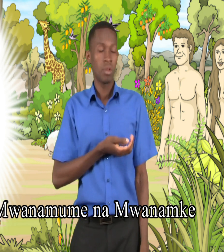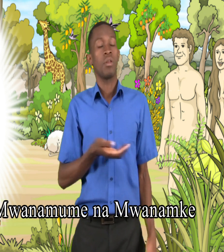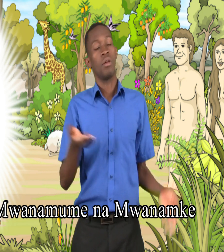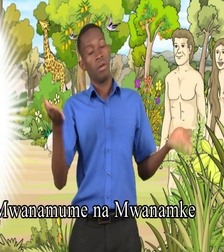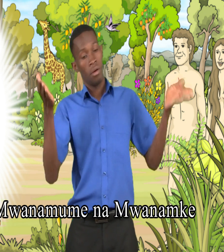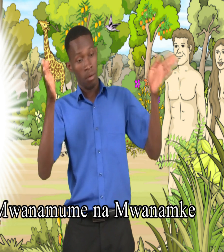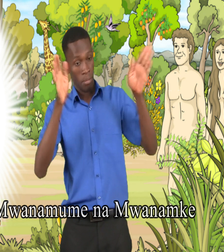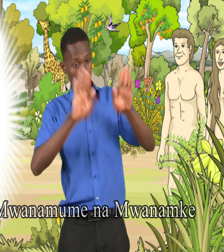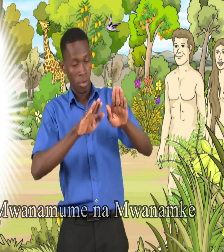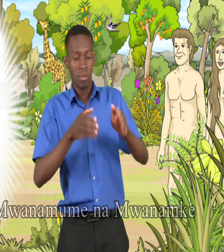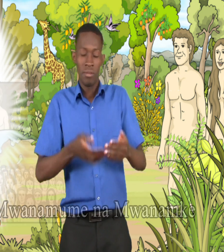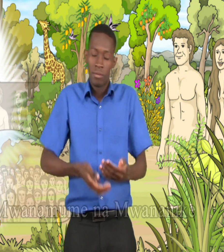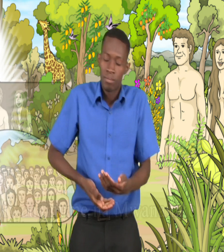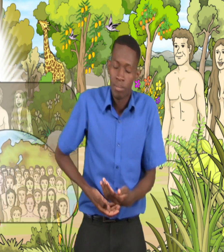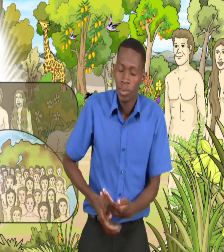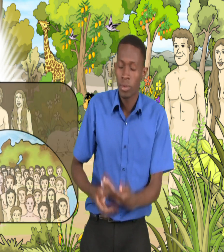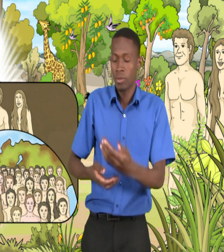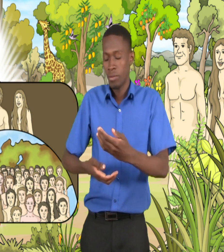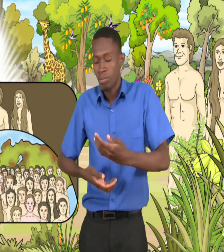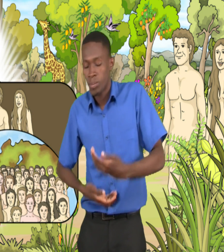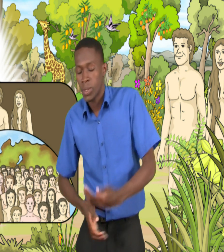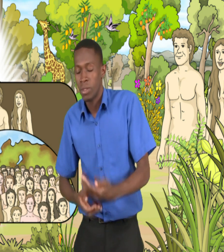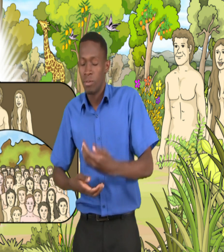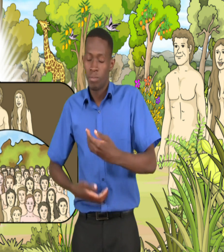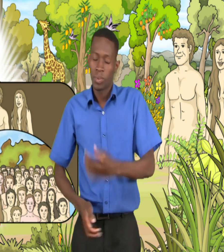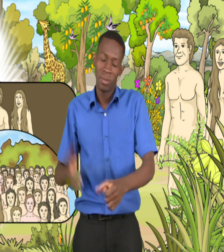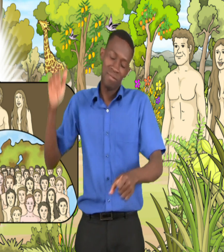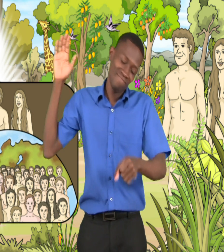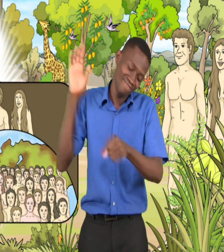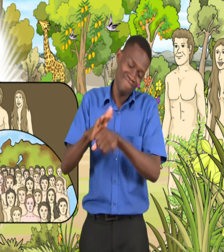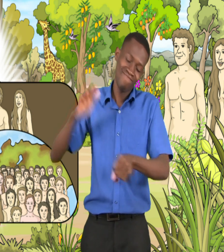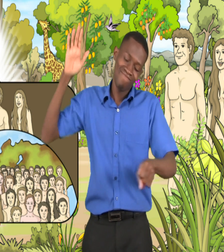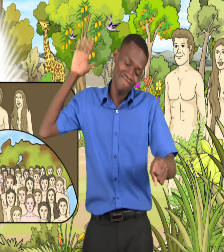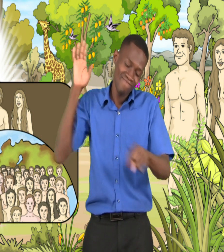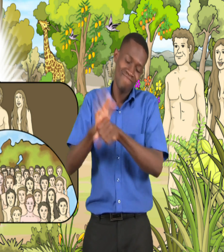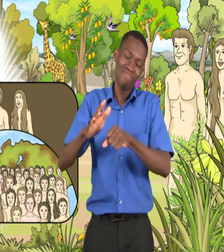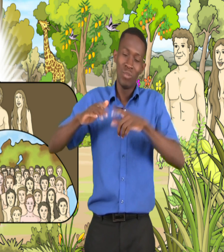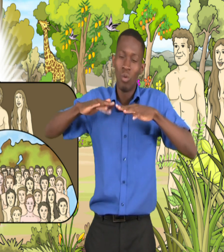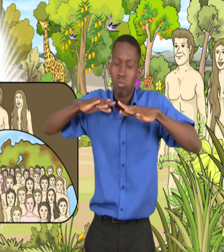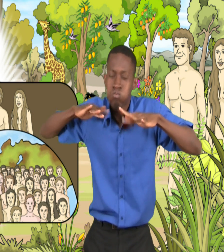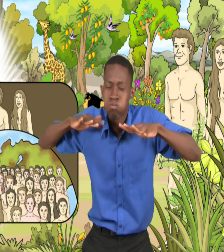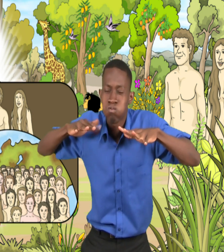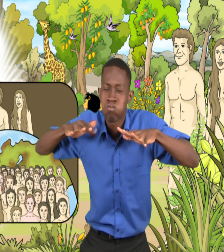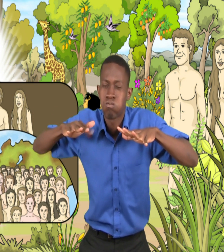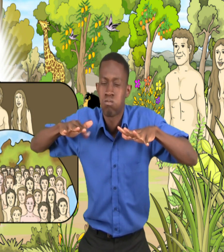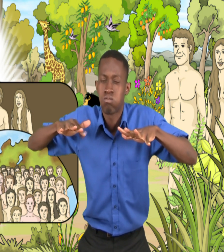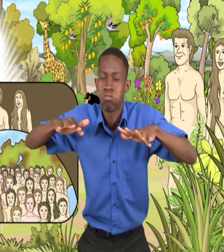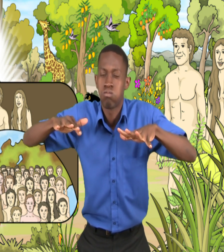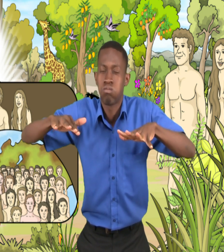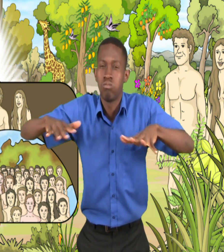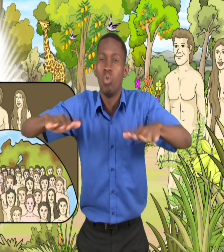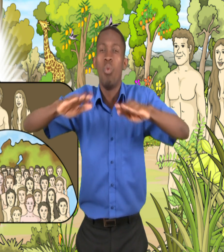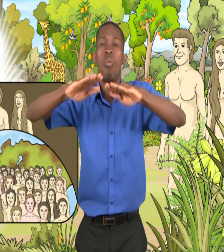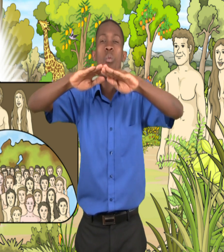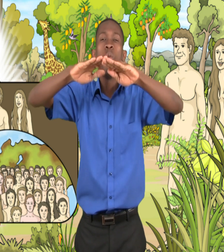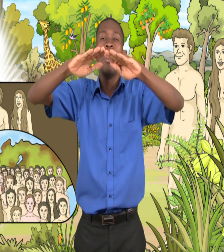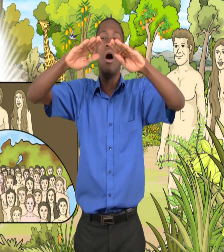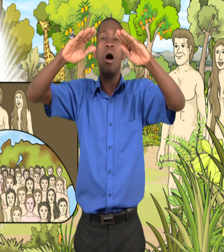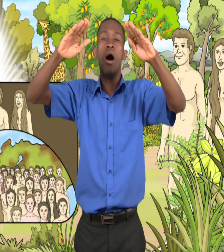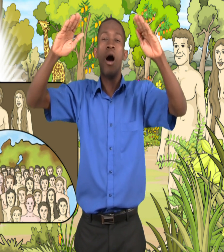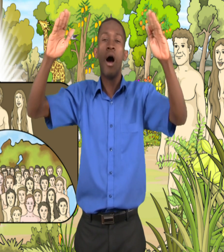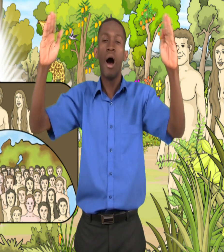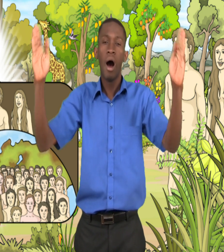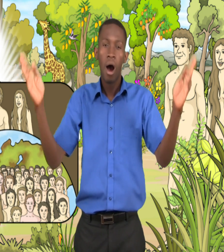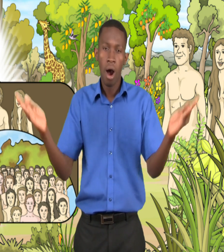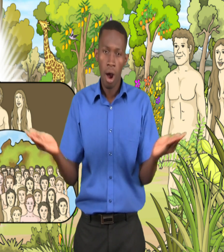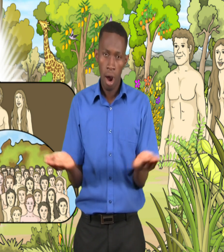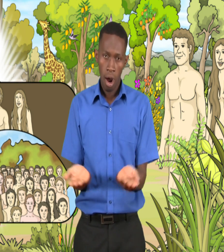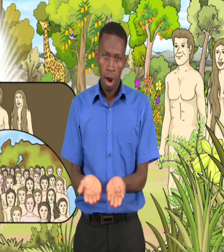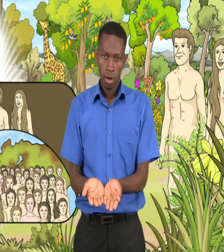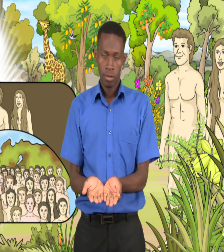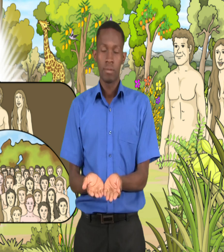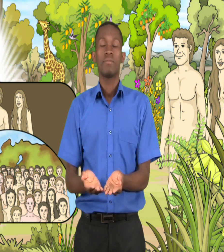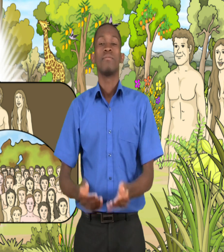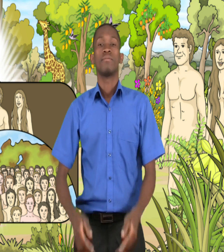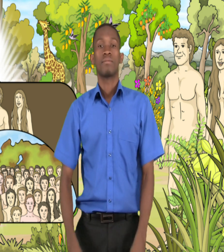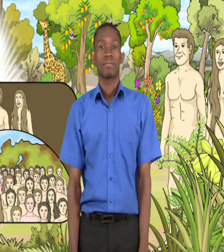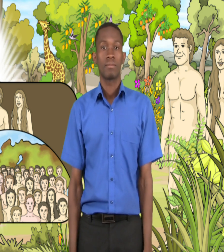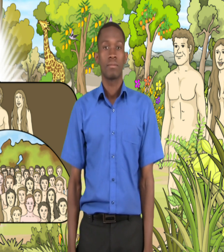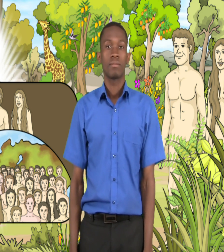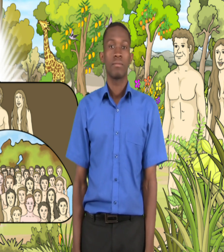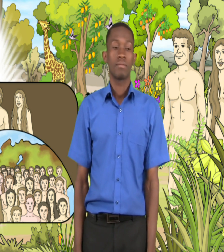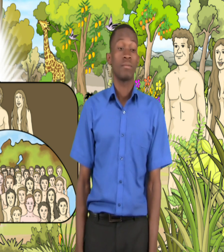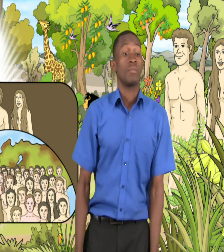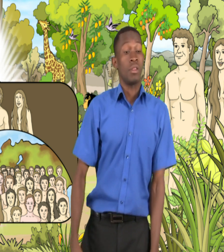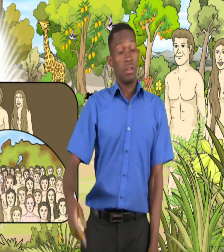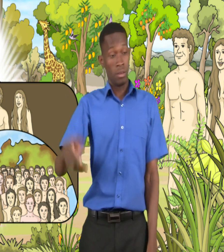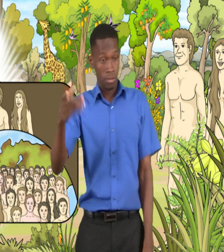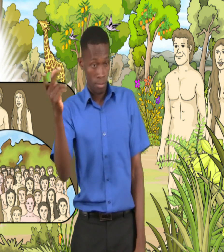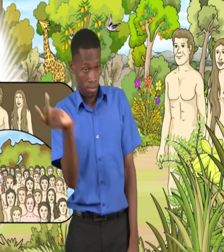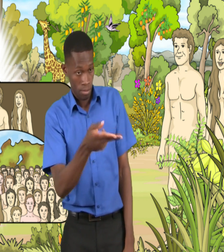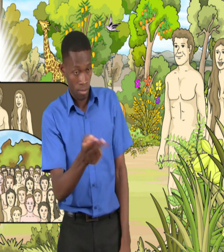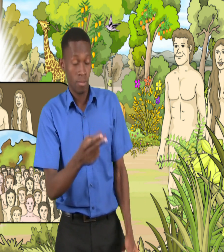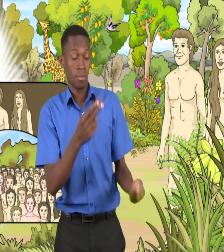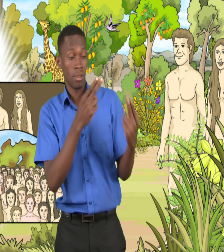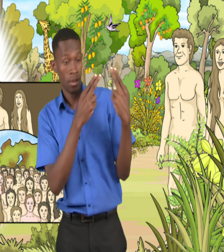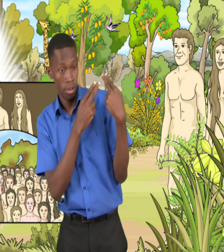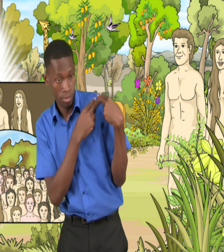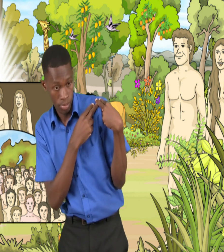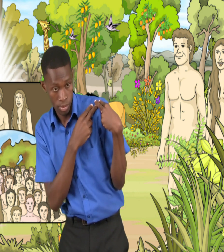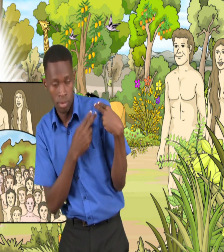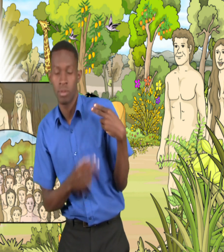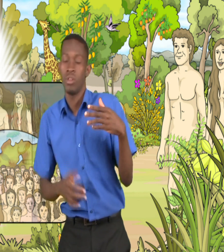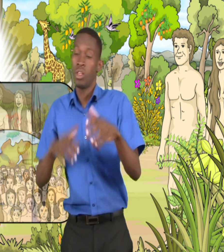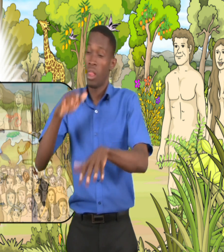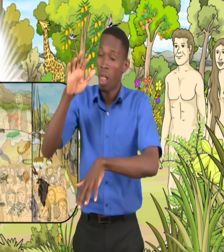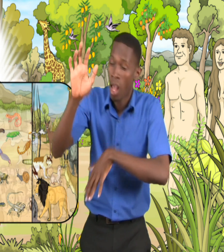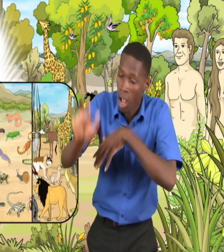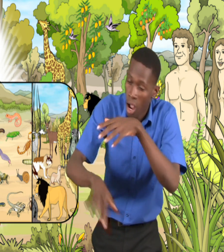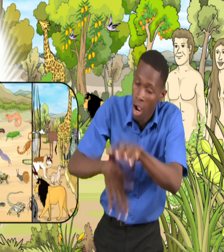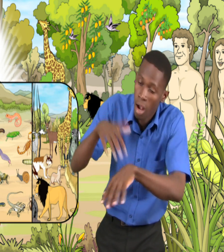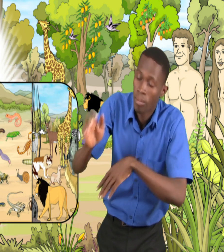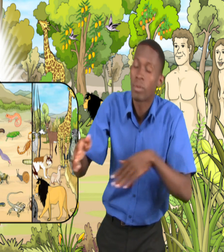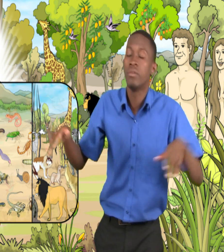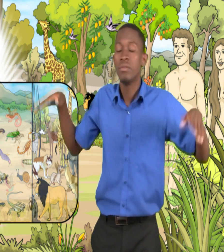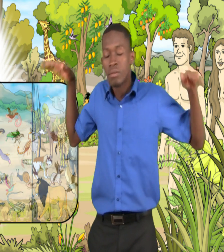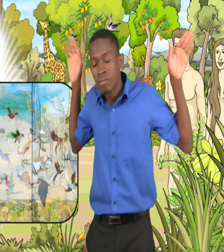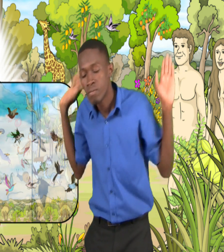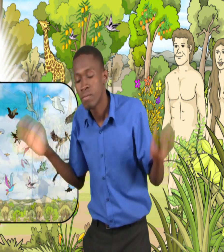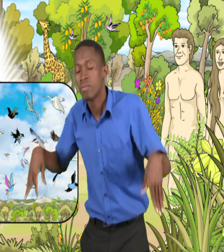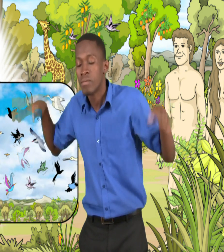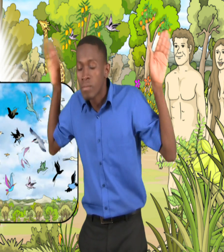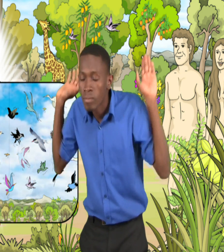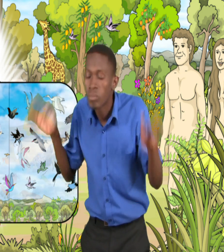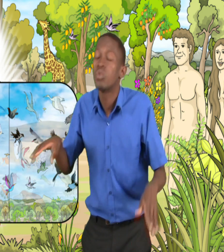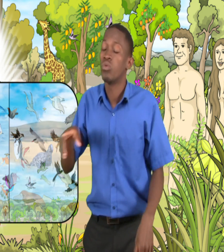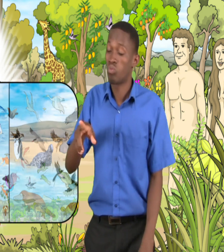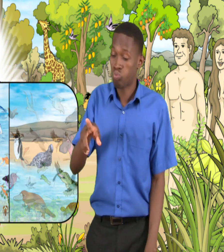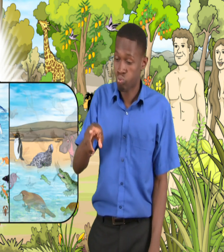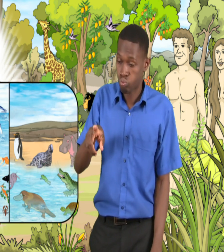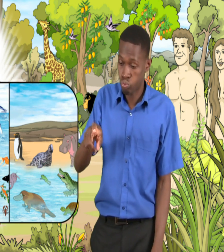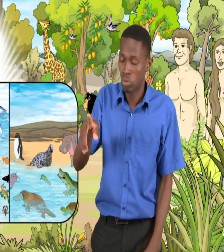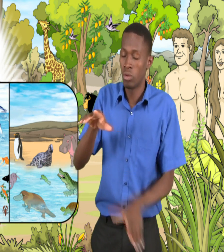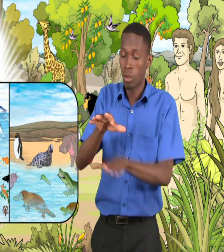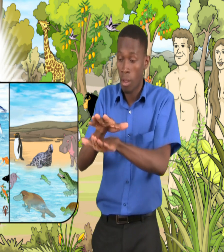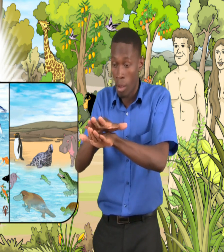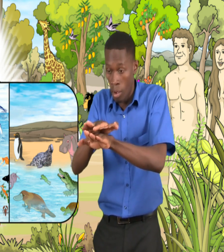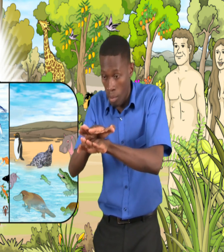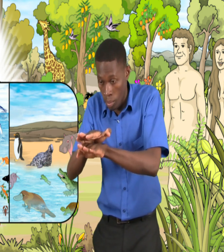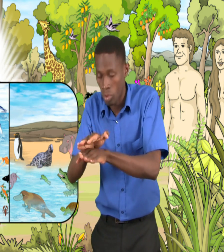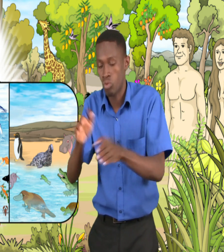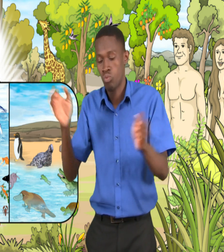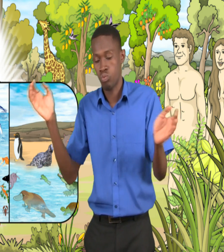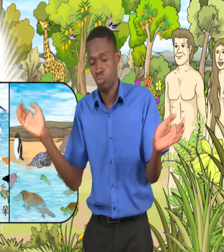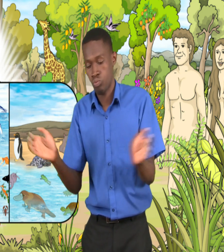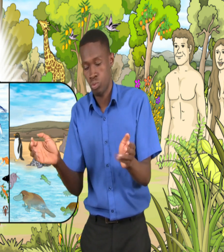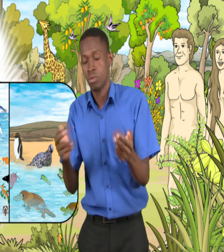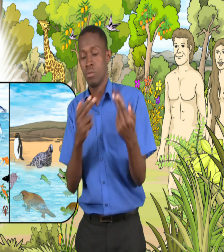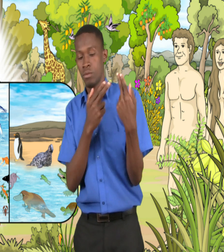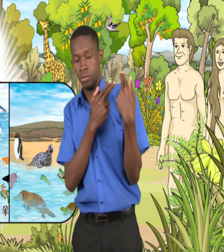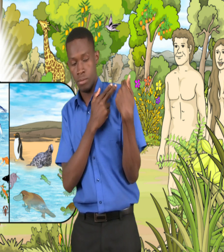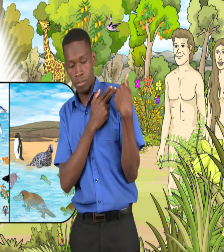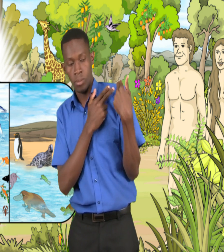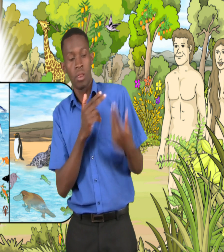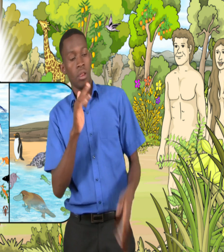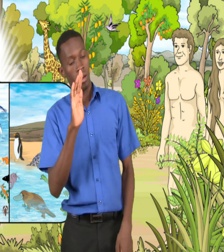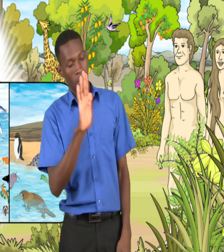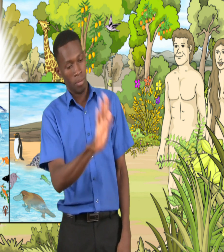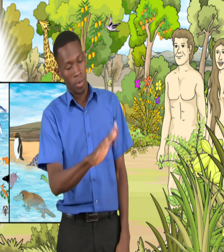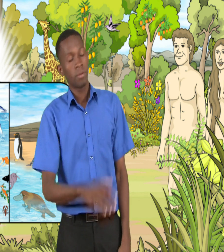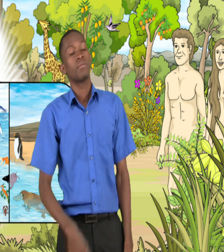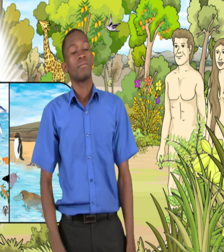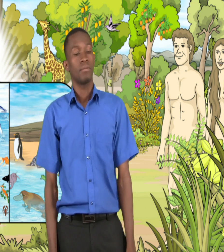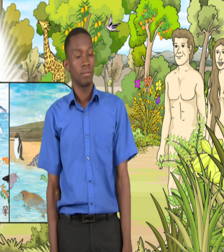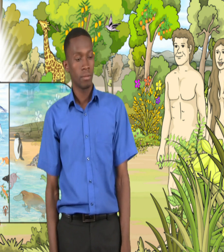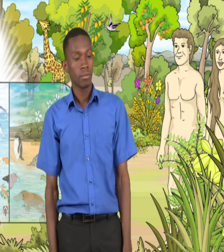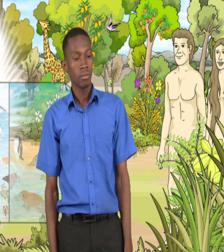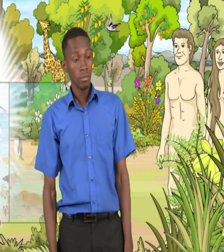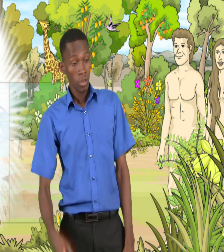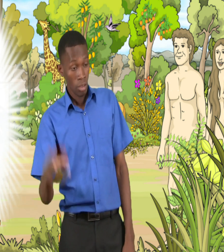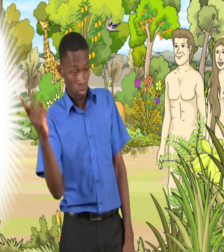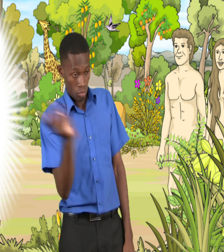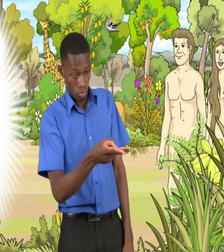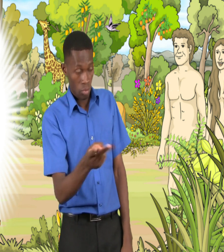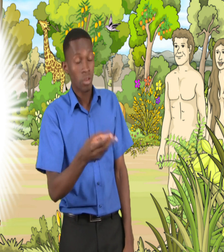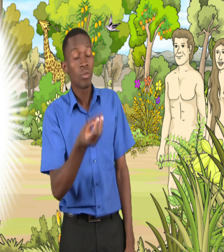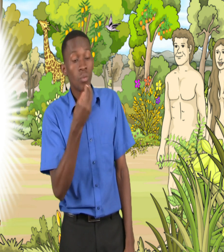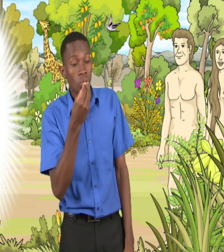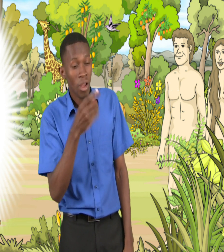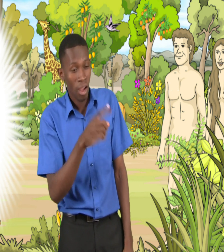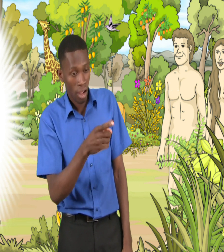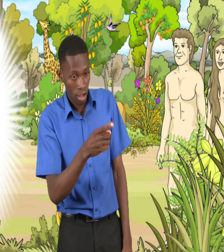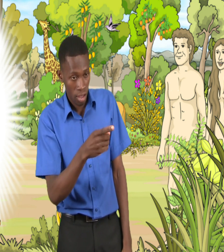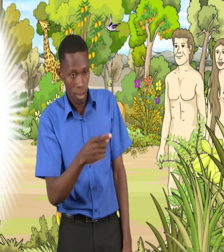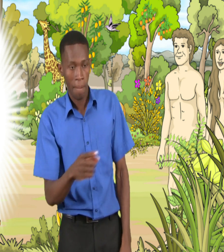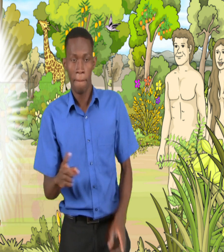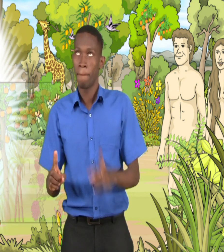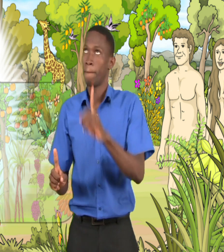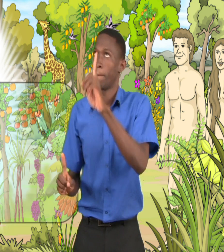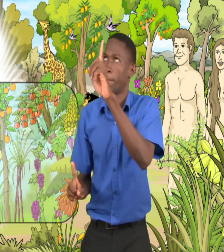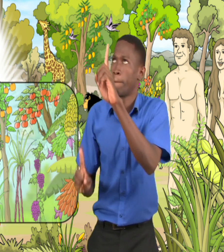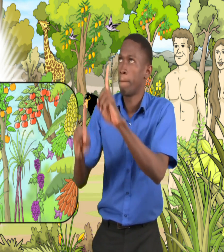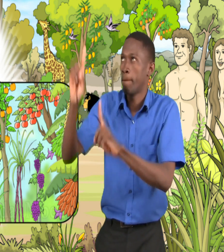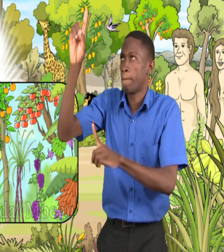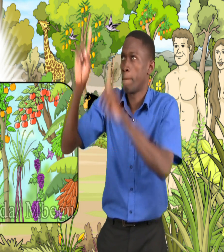God blessed them and said to them, “Be fruitful and multiply, and fill the earth and subdue it; rule over the fish of the sea and the birds of the air and every creature that crawls upon the earth.”